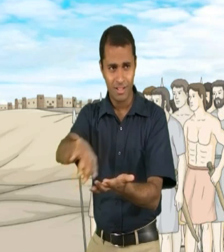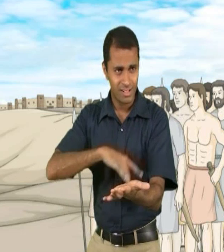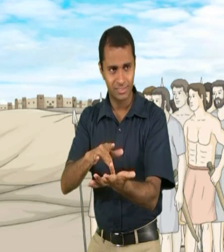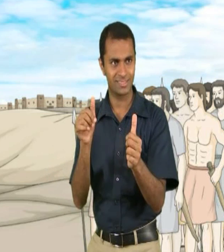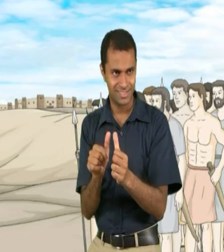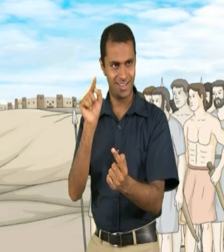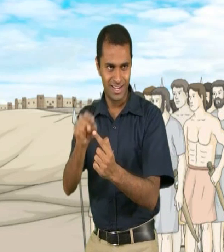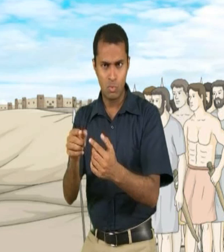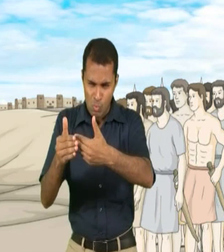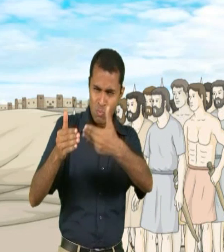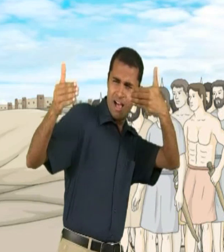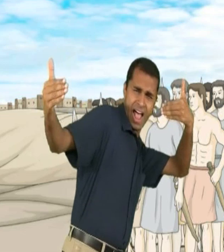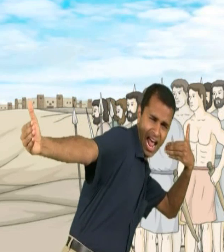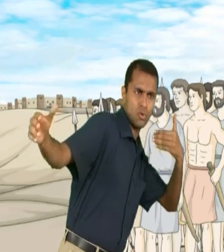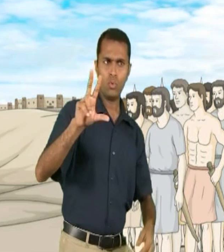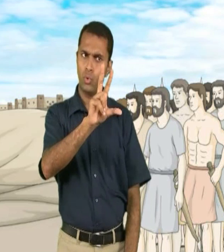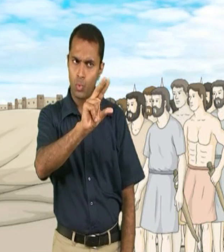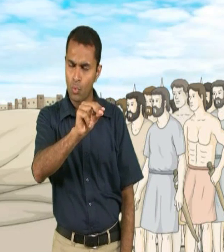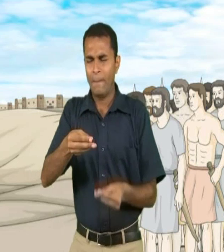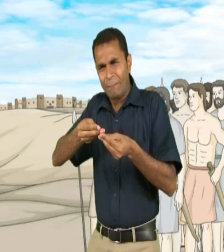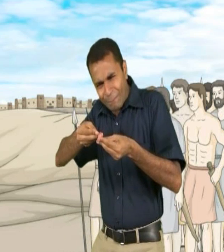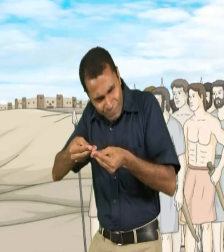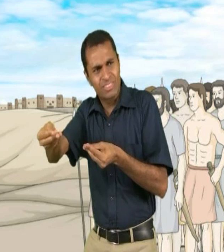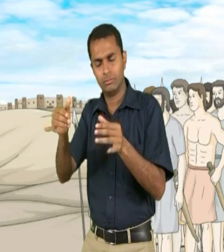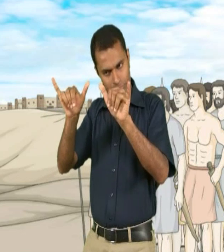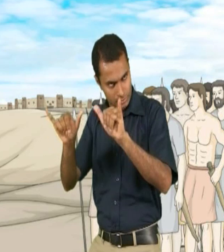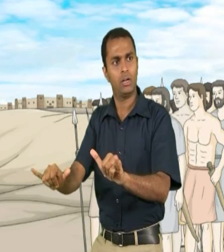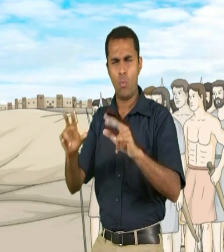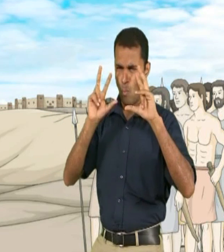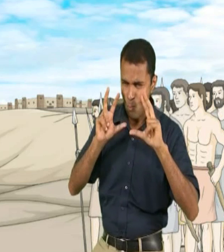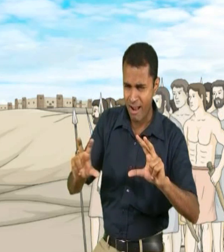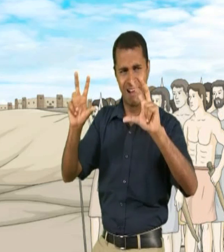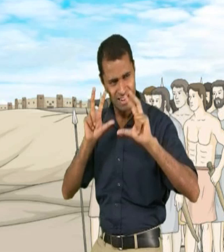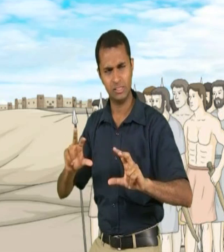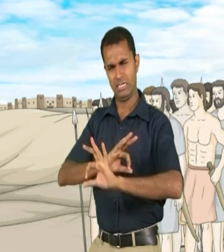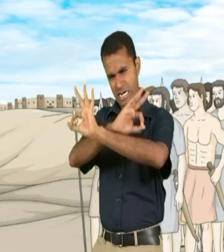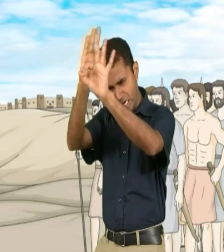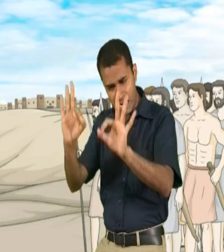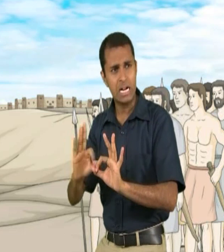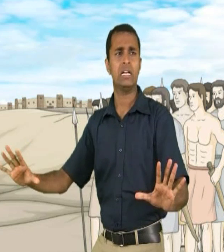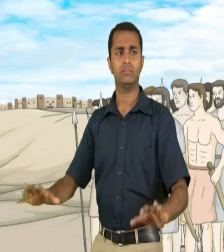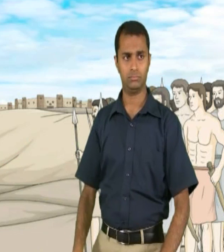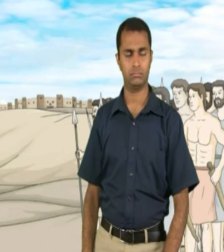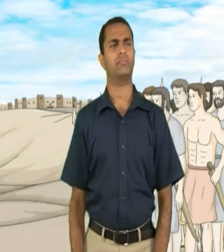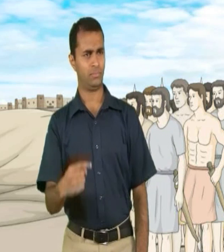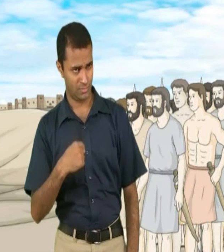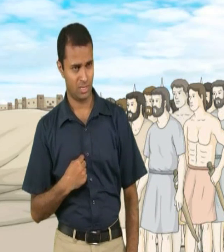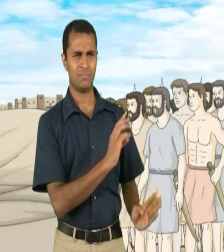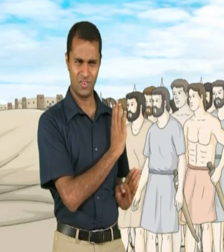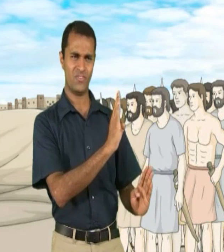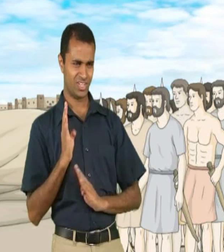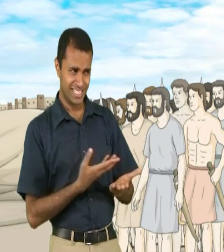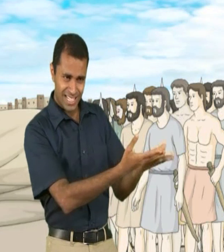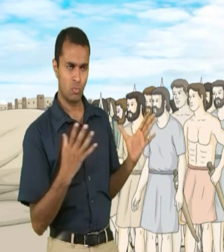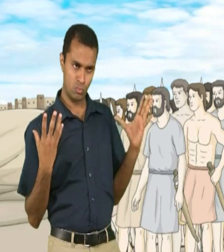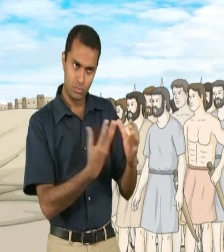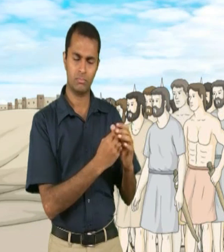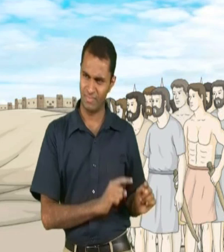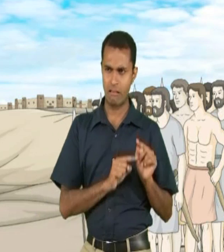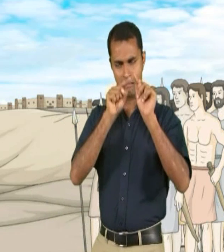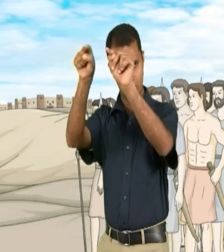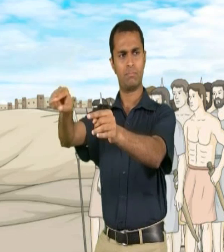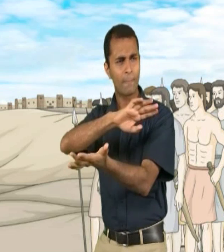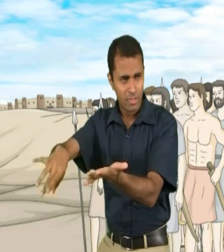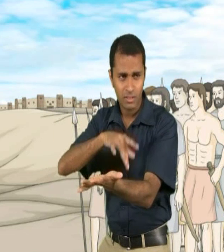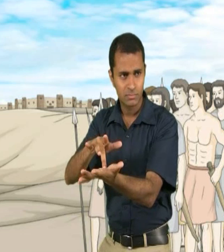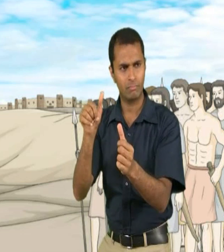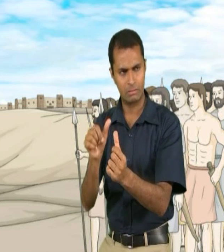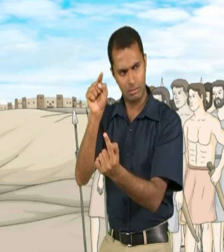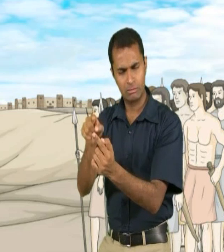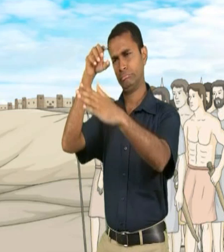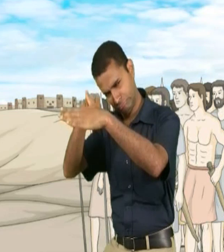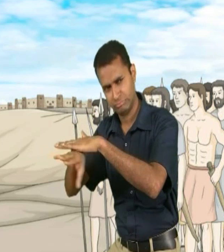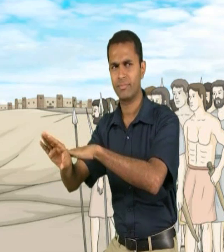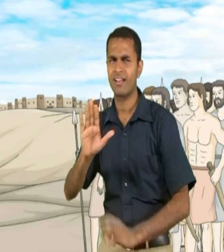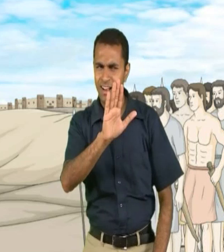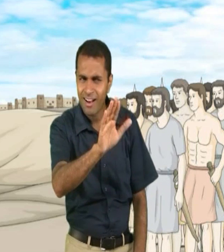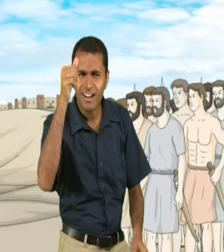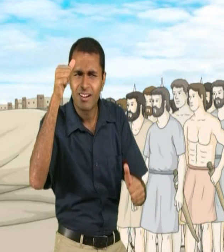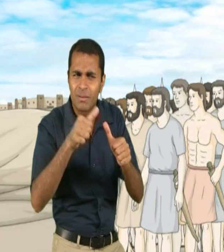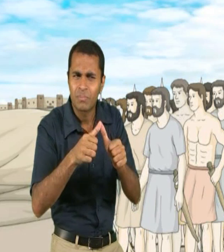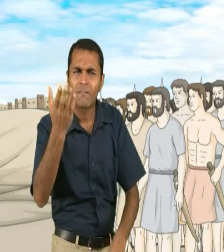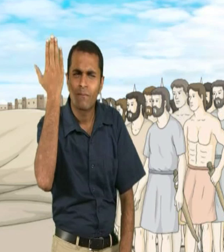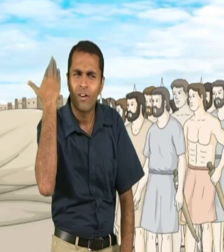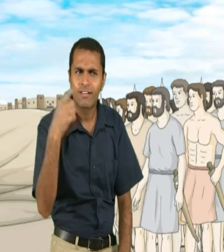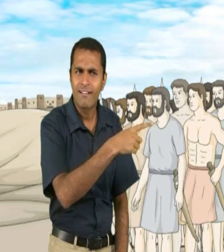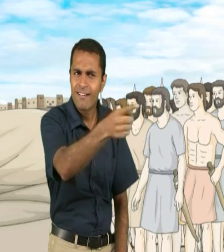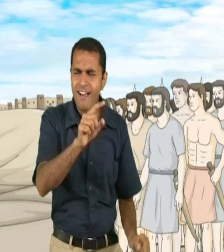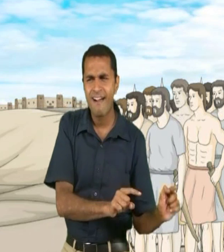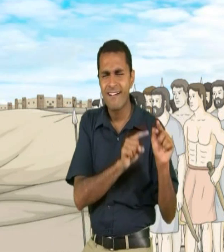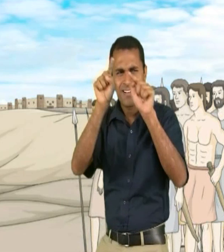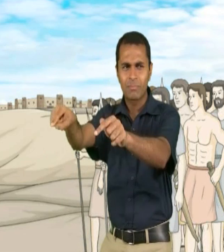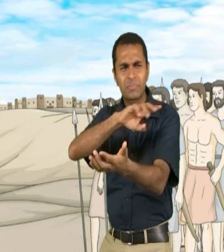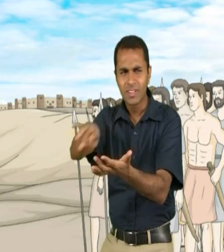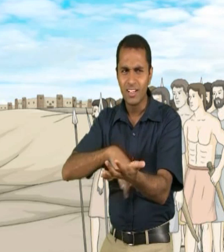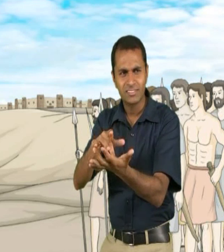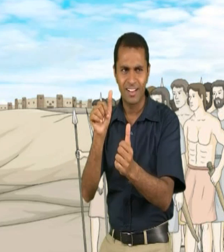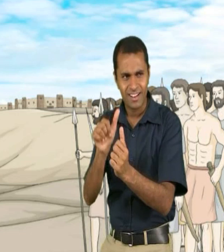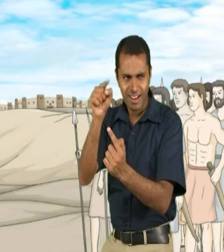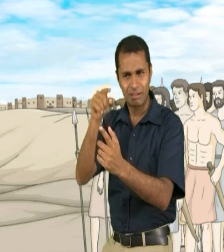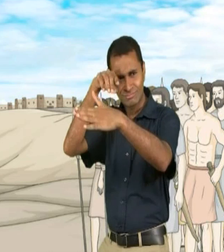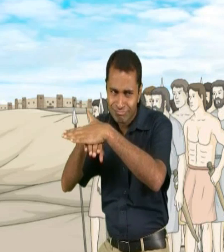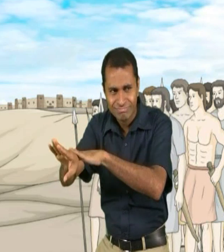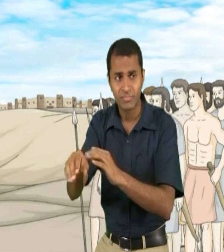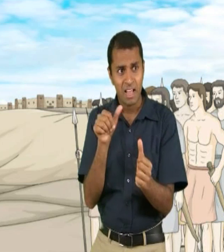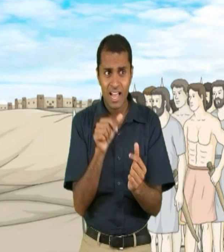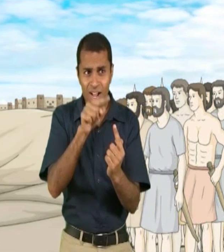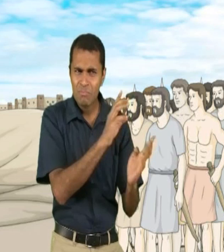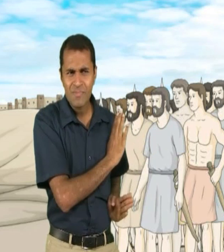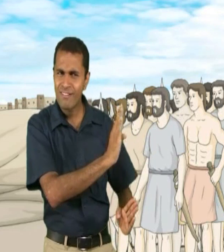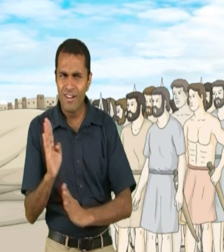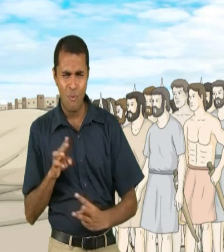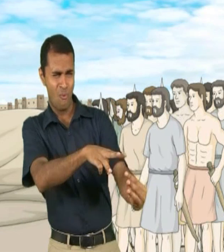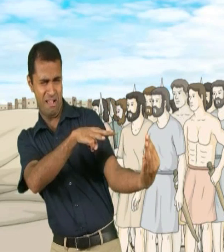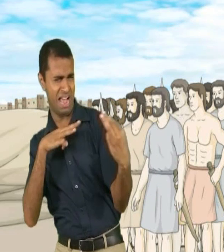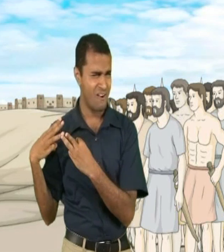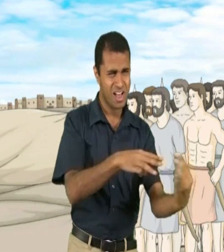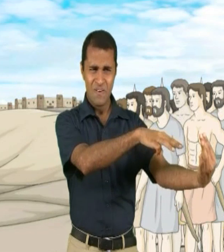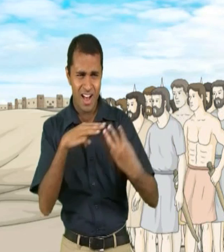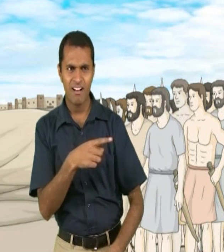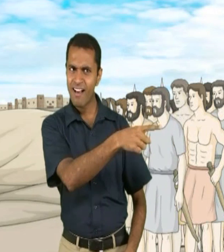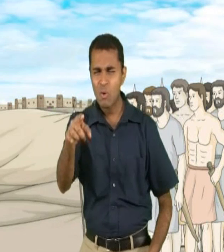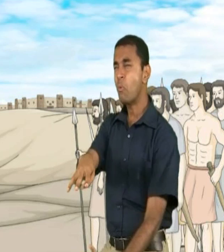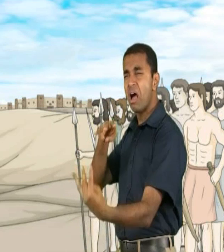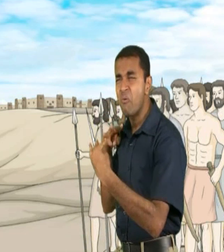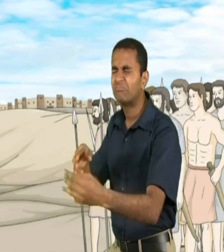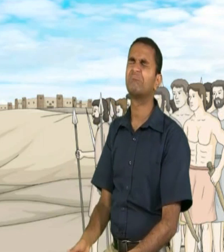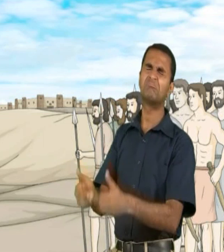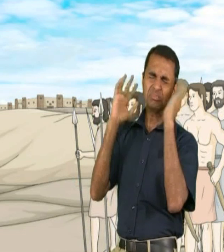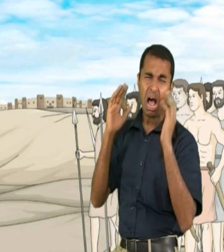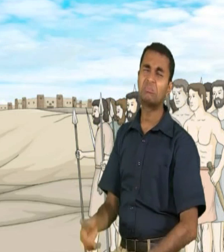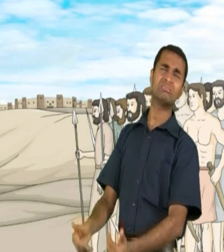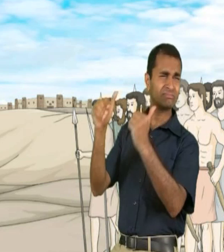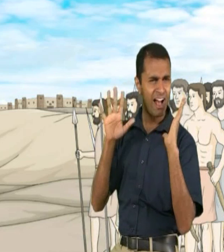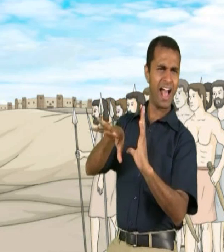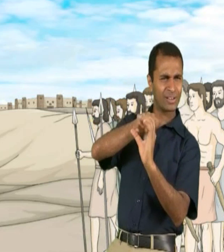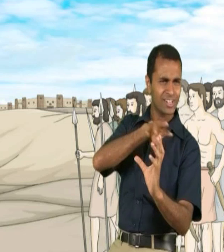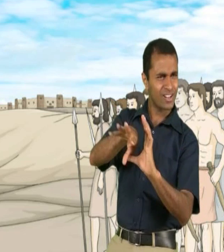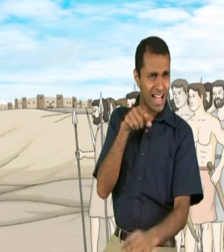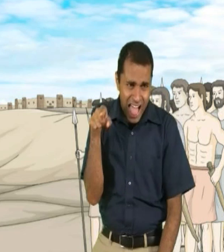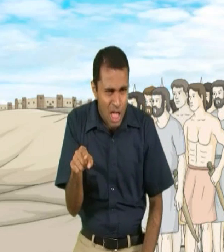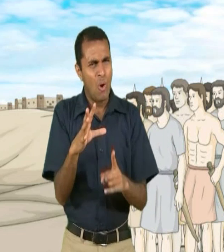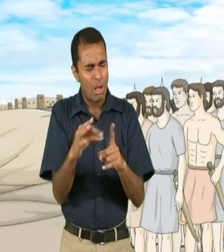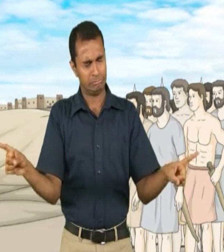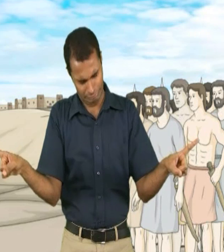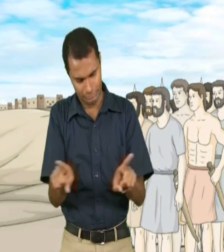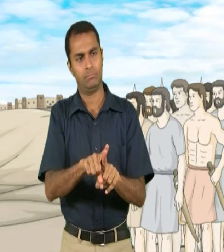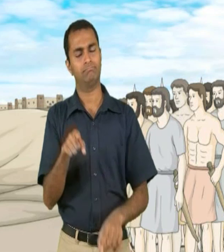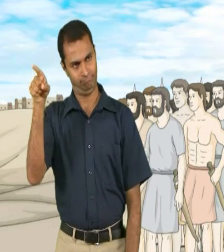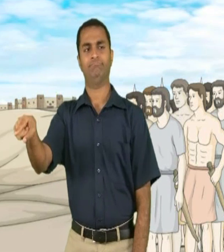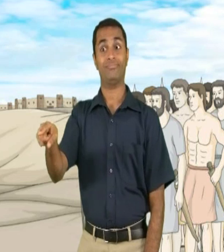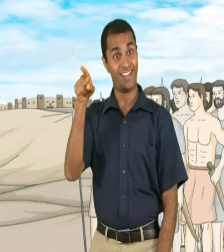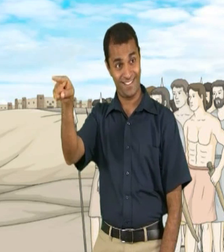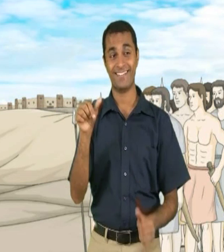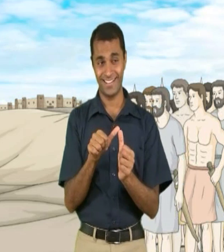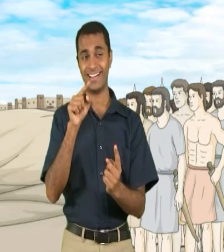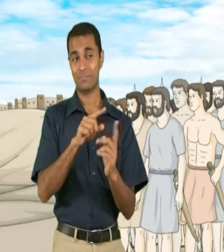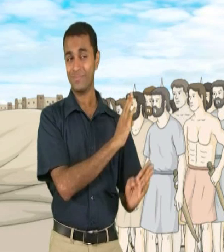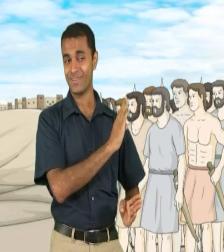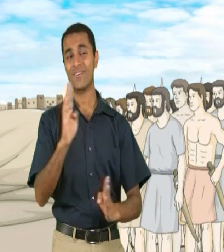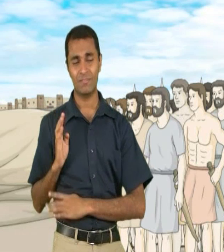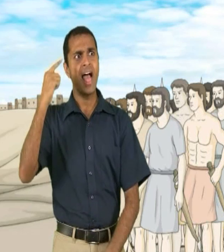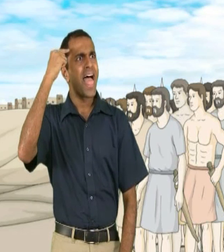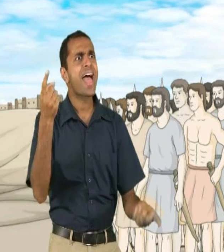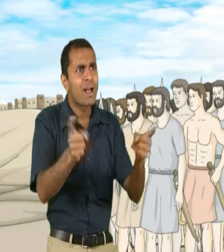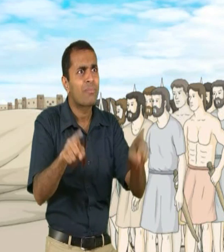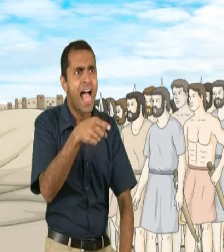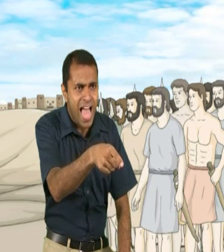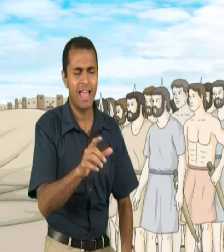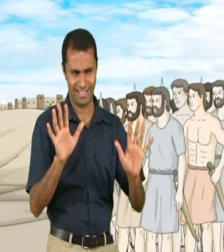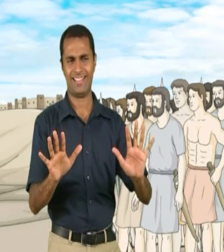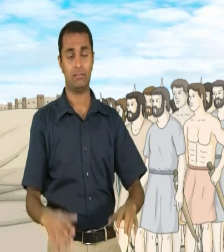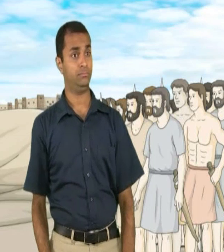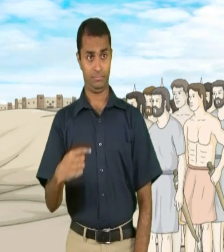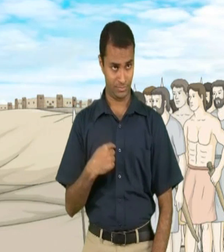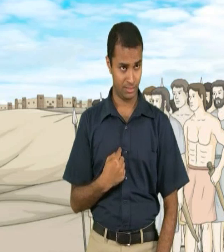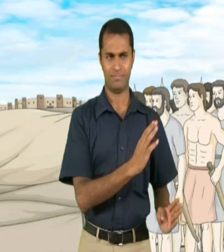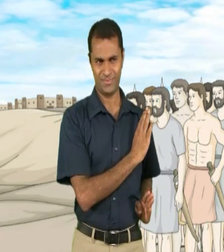When they come out against us as they did the first time, we will flee from them. They will pursue us until we have drawn them away from the city, for they will say, ‘The Israelites are running away from us as they did before.’